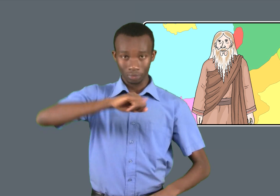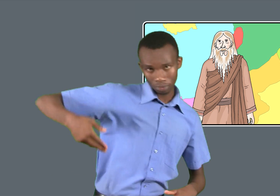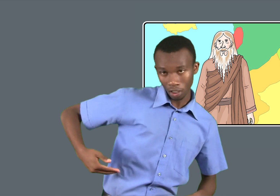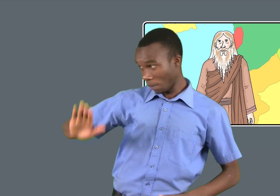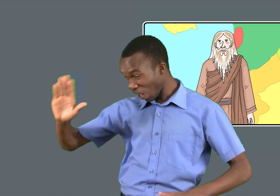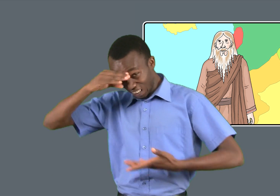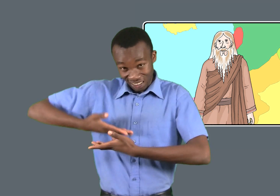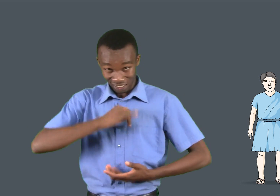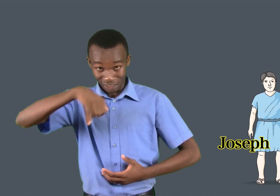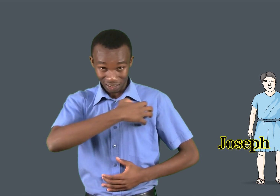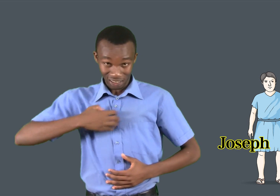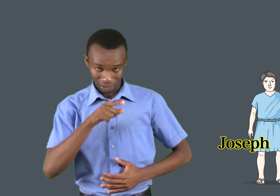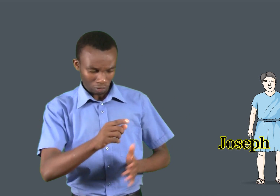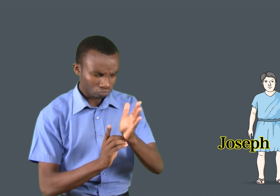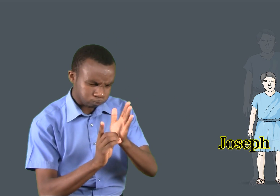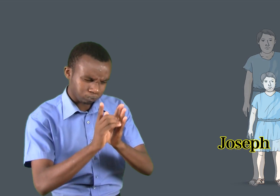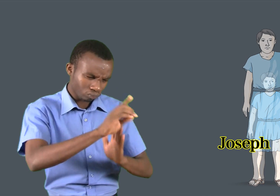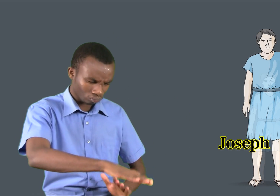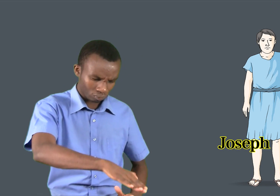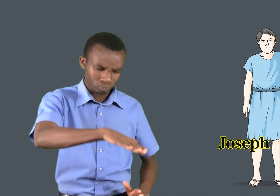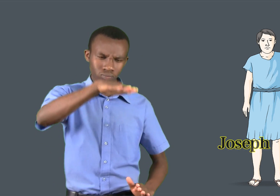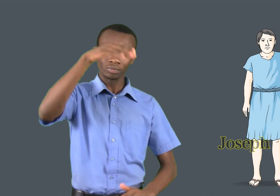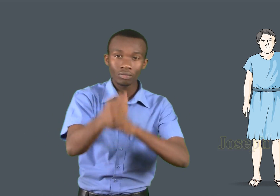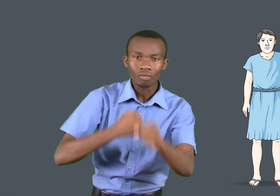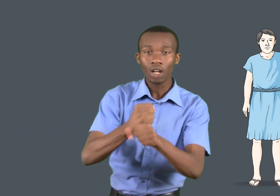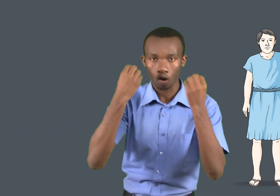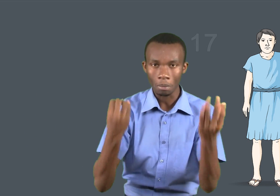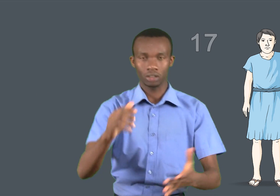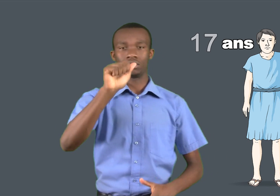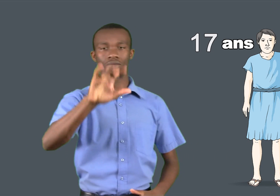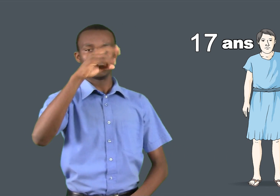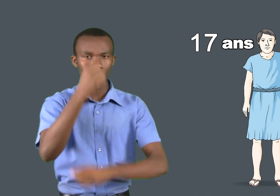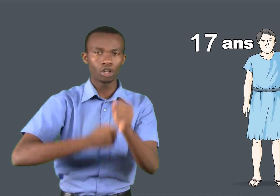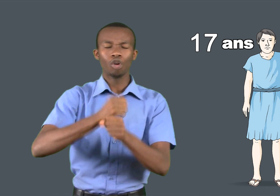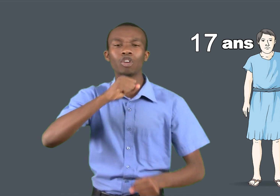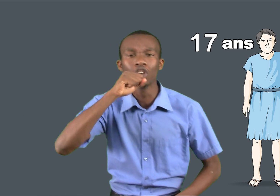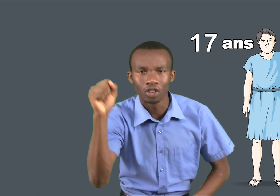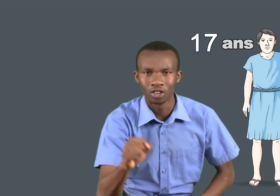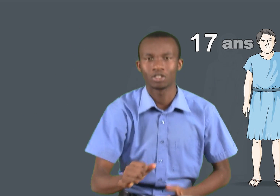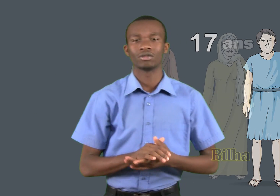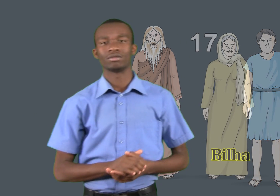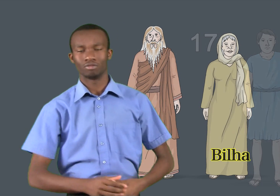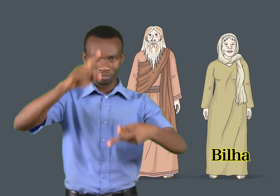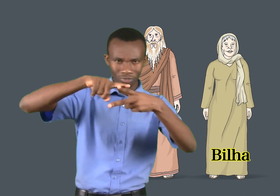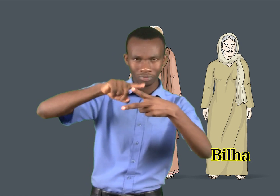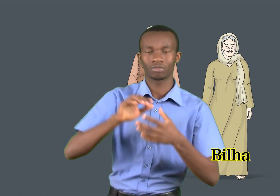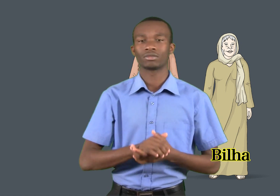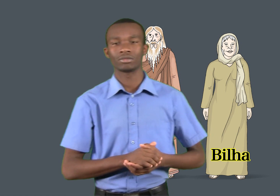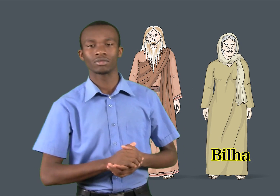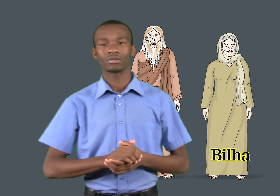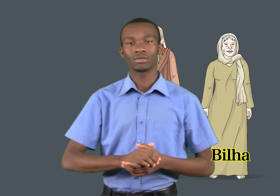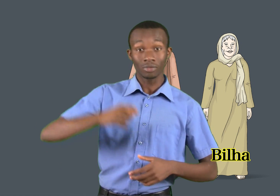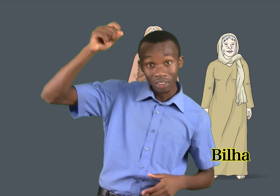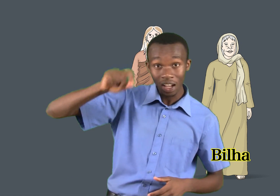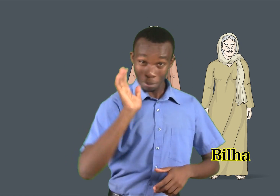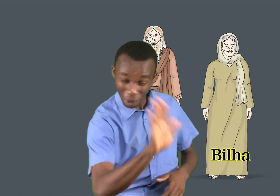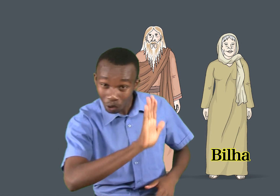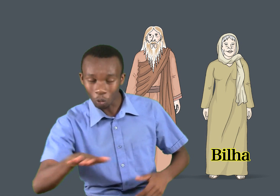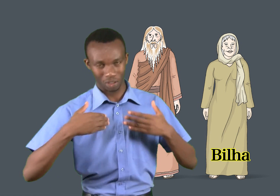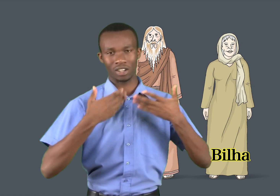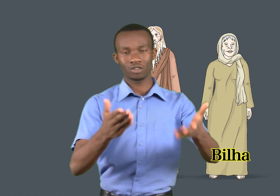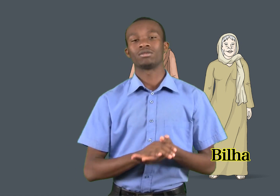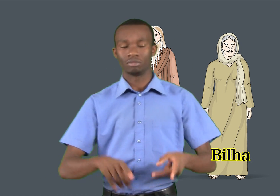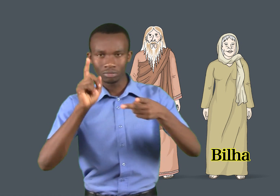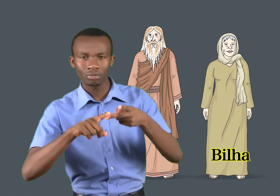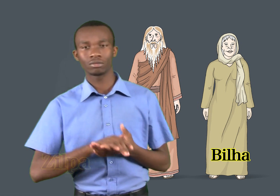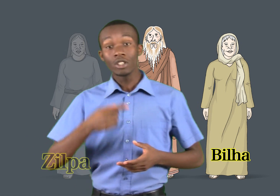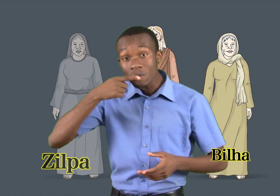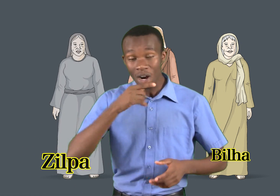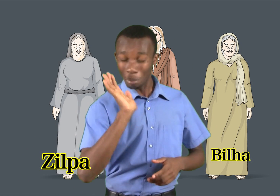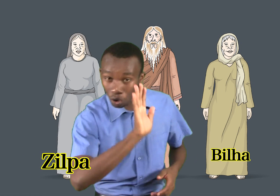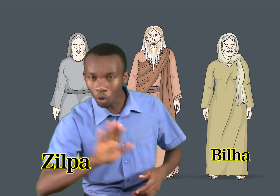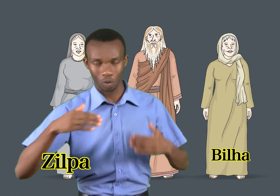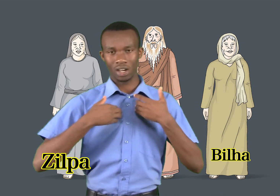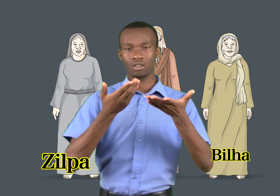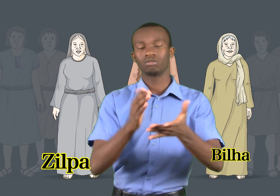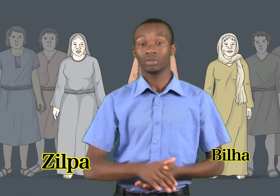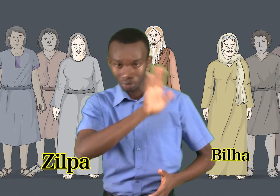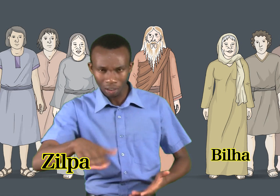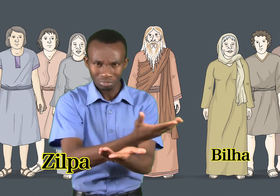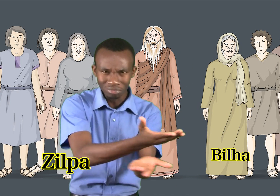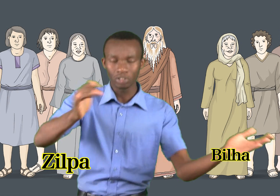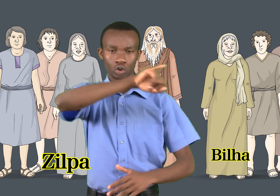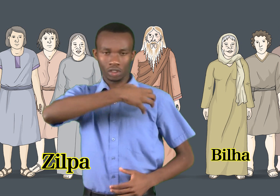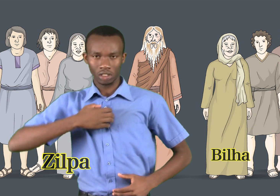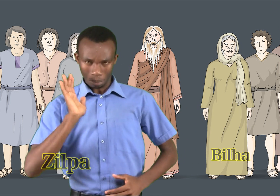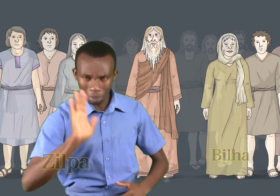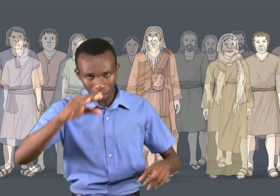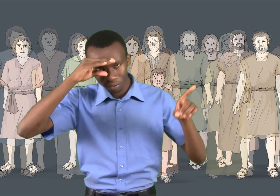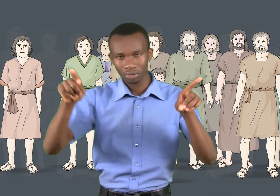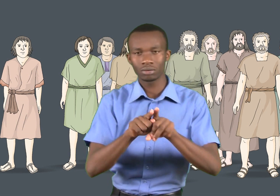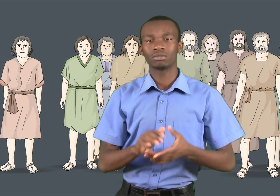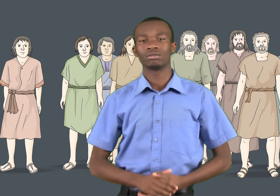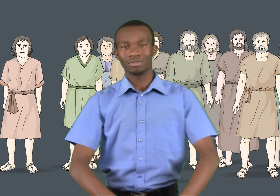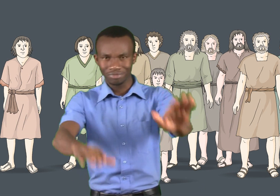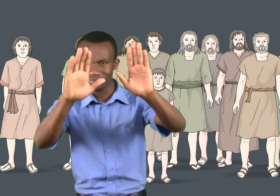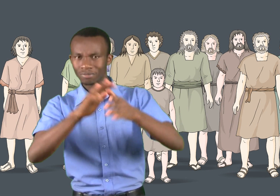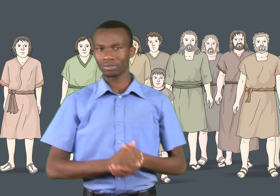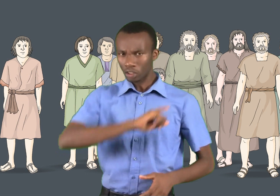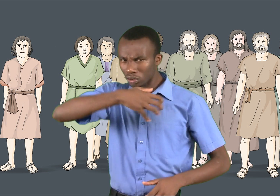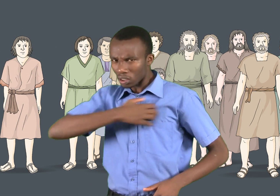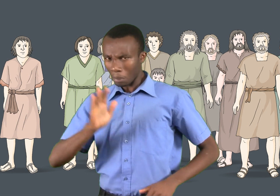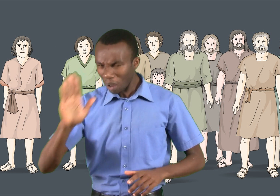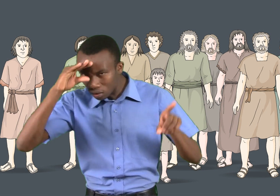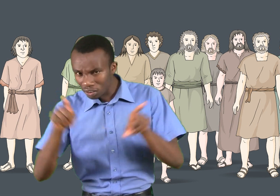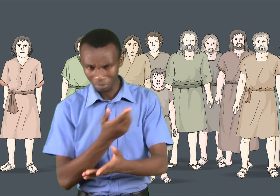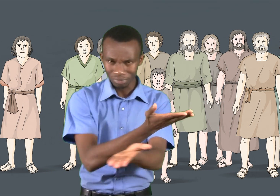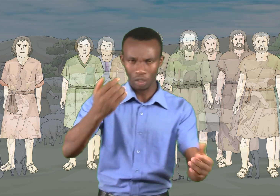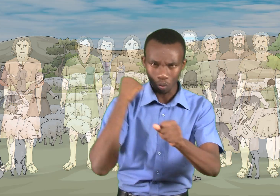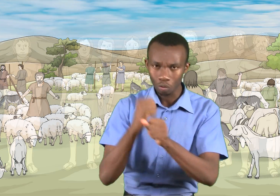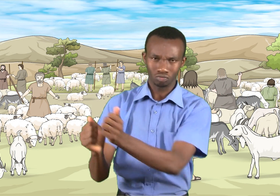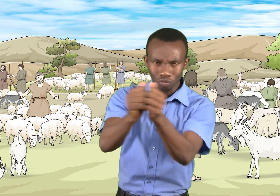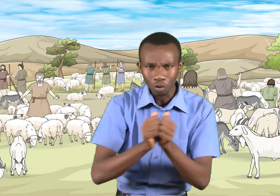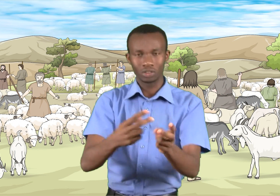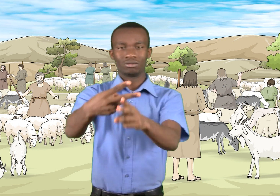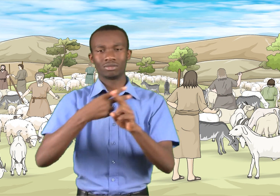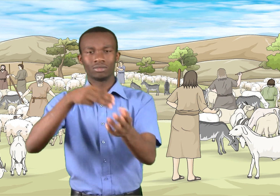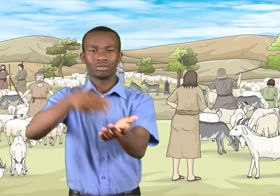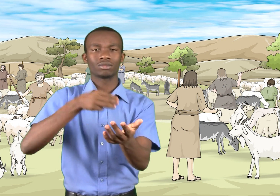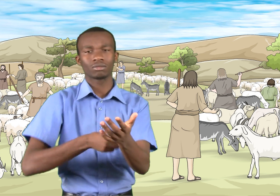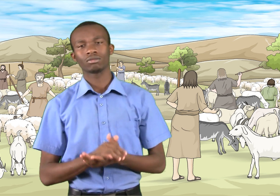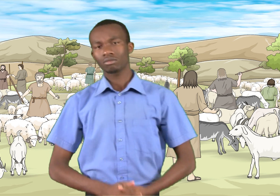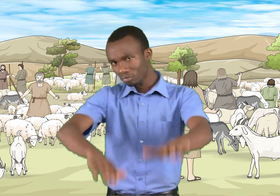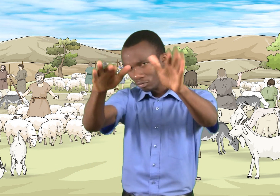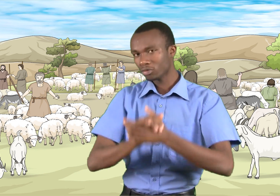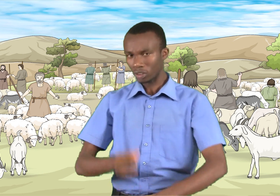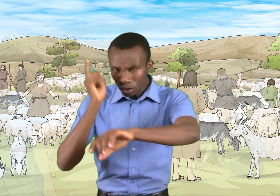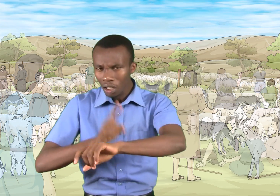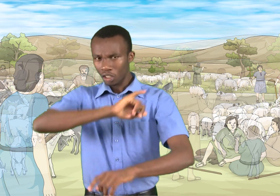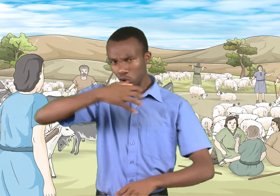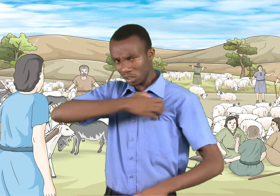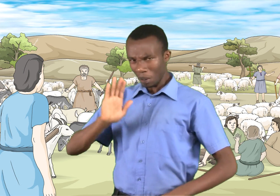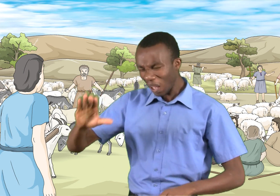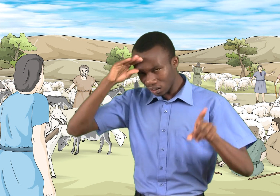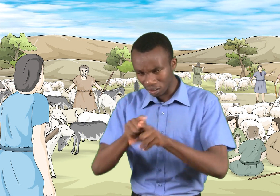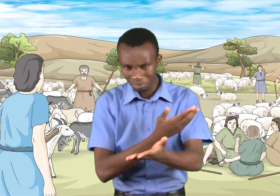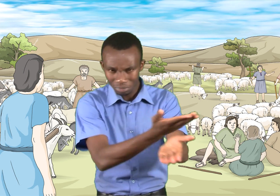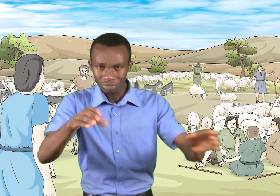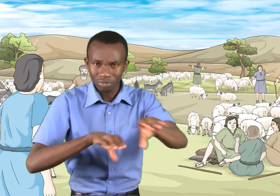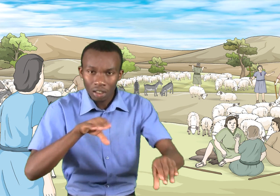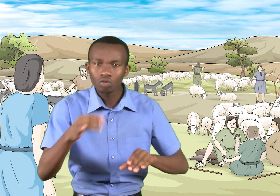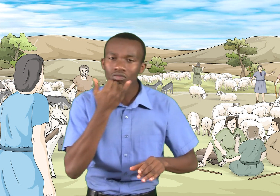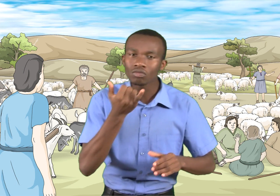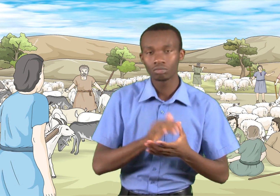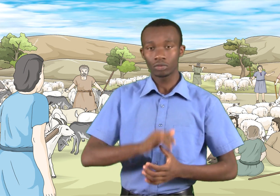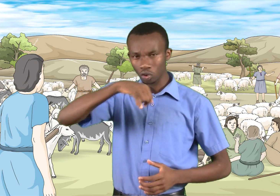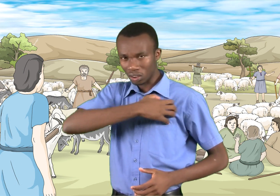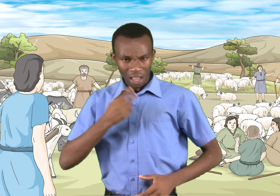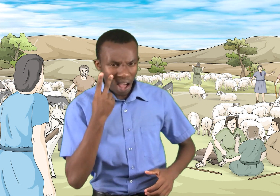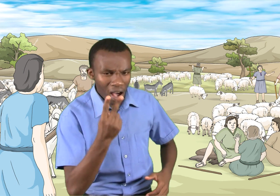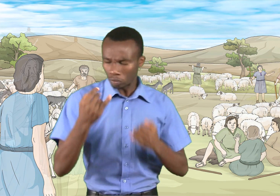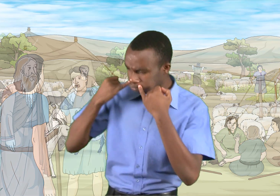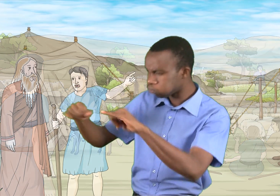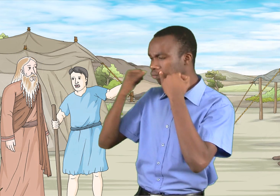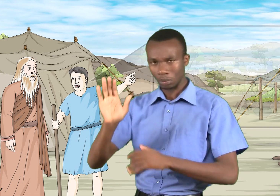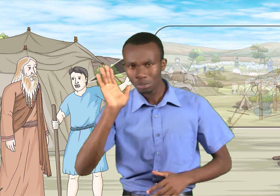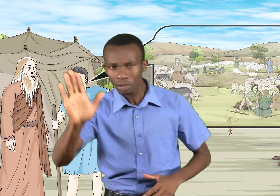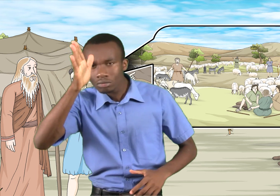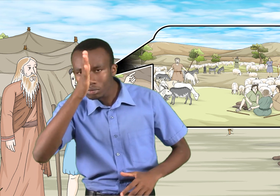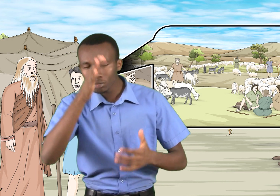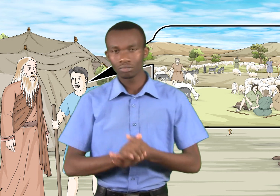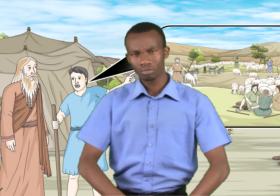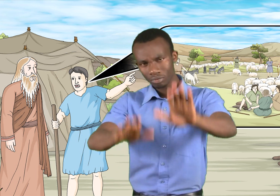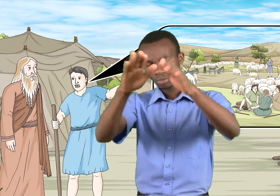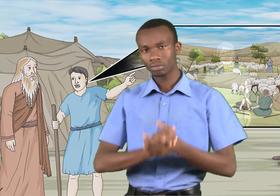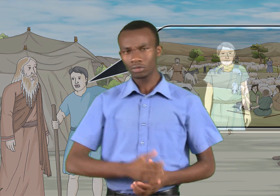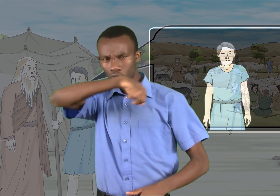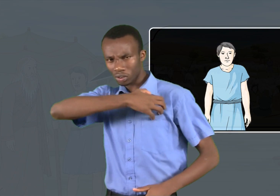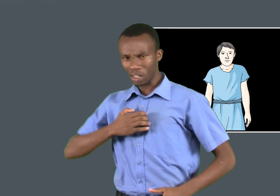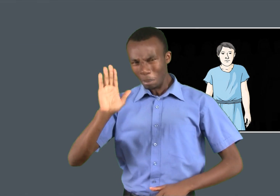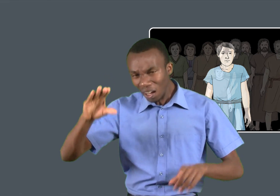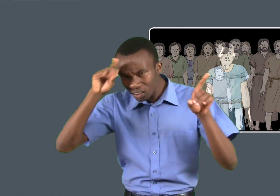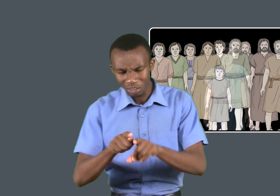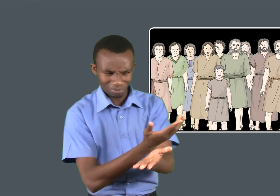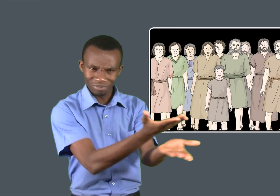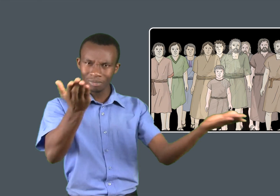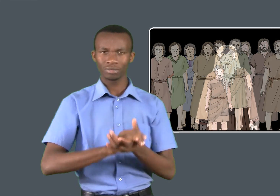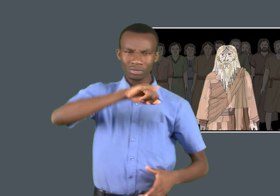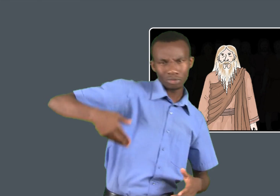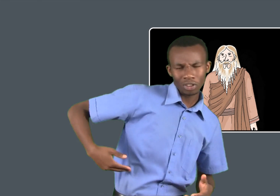When Joseph was seventeen years old, he was tending the flock with his brothers, the sons of his father’s wives Bilhah and Zilpah, and he brought their father a bad report about them.